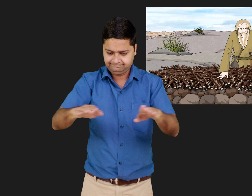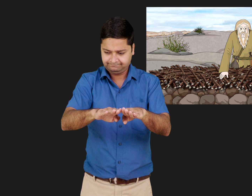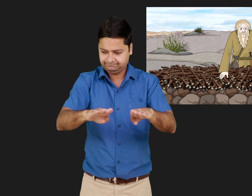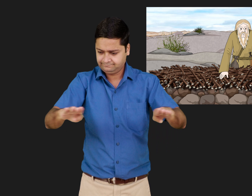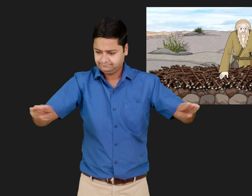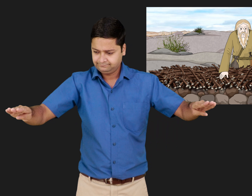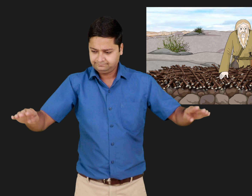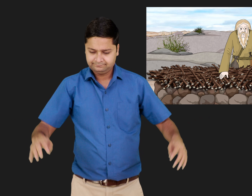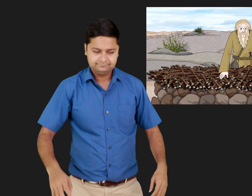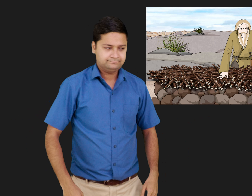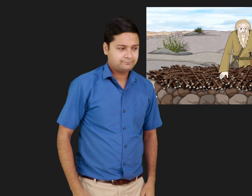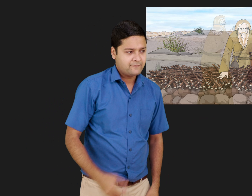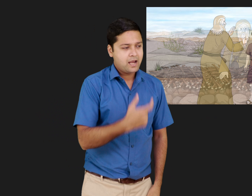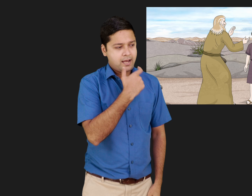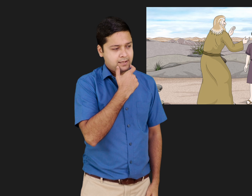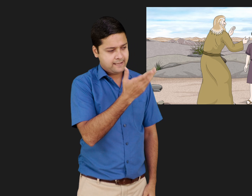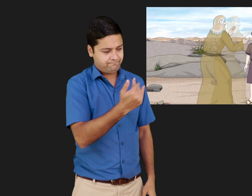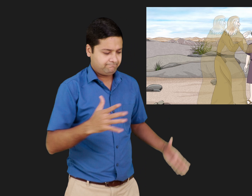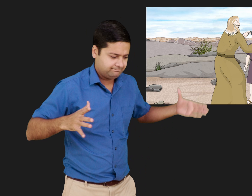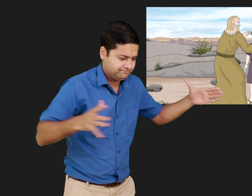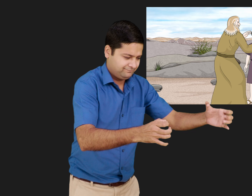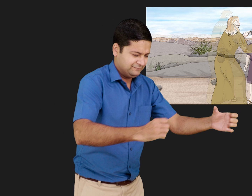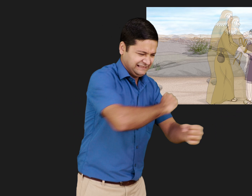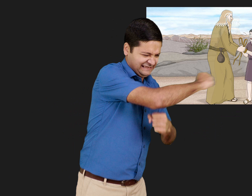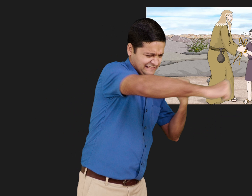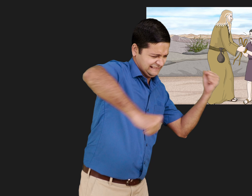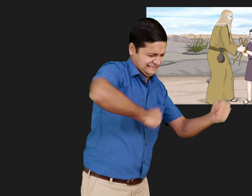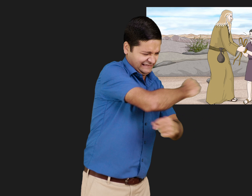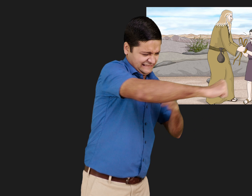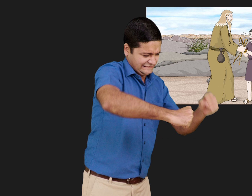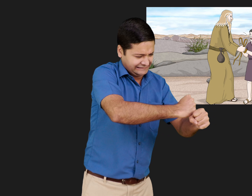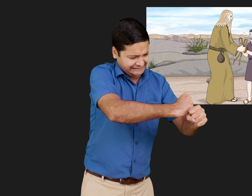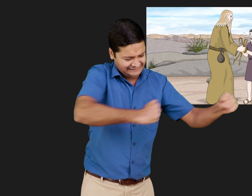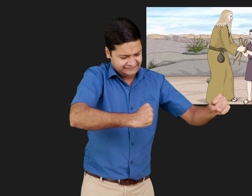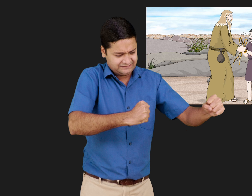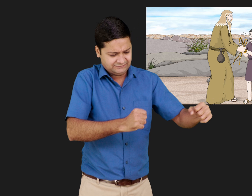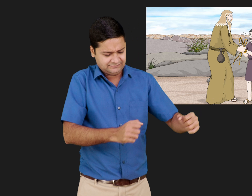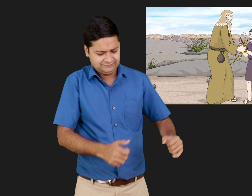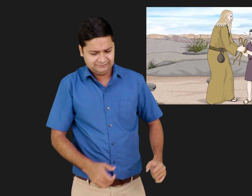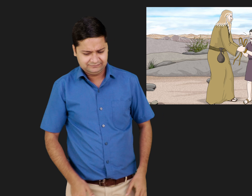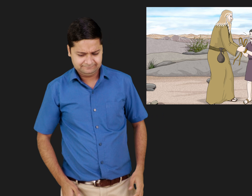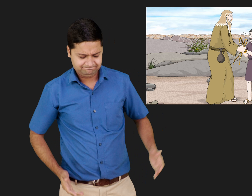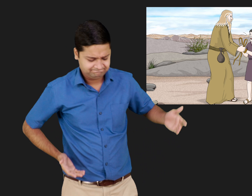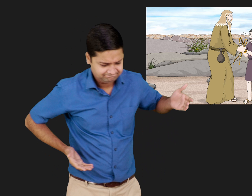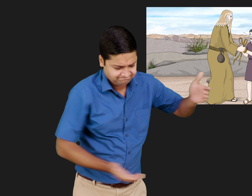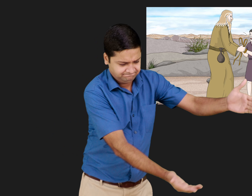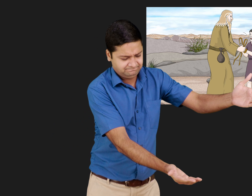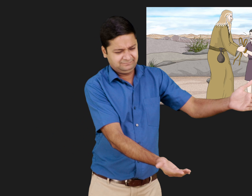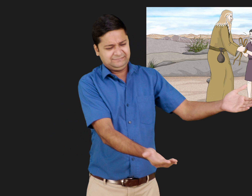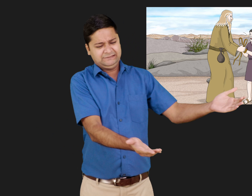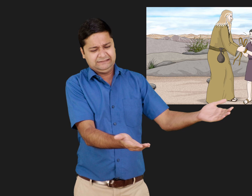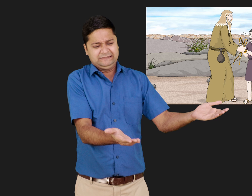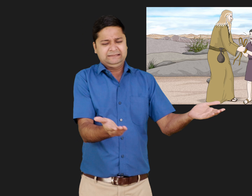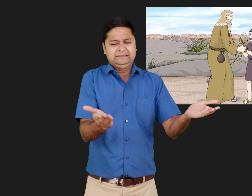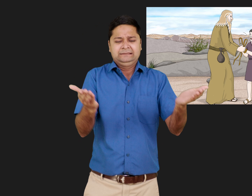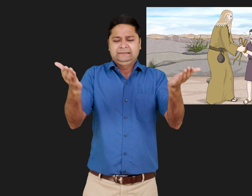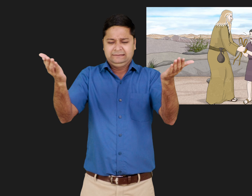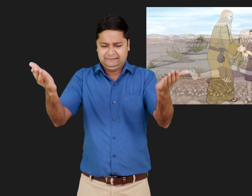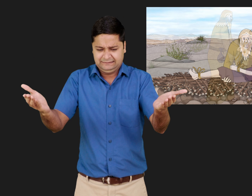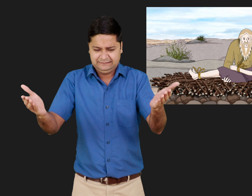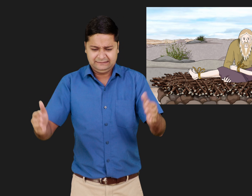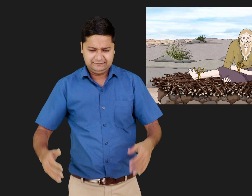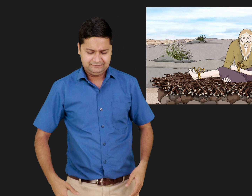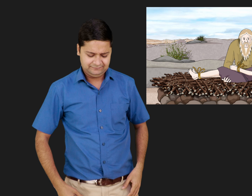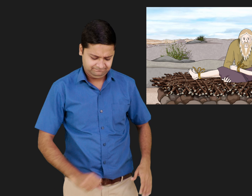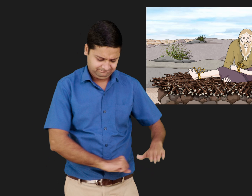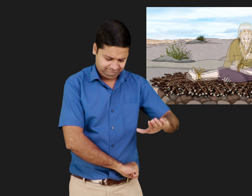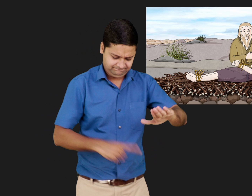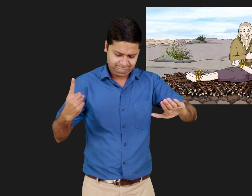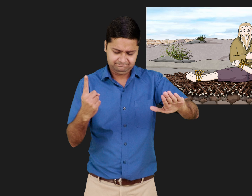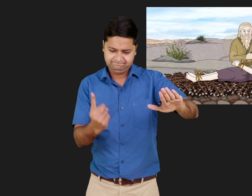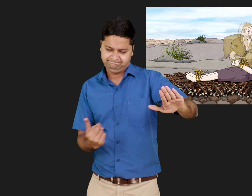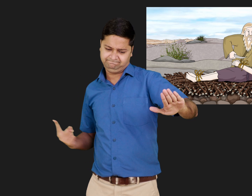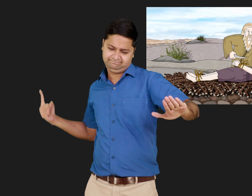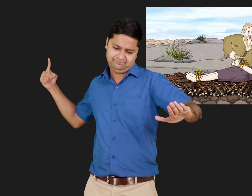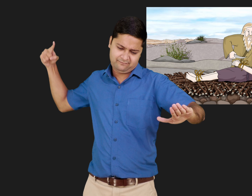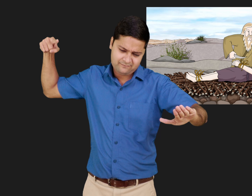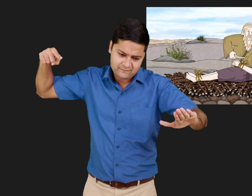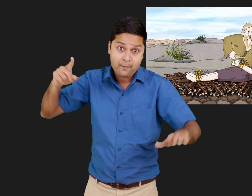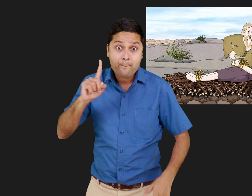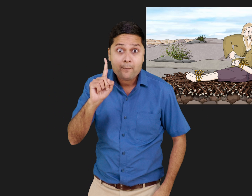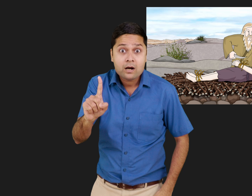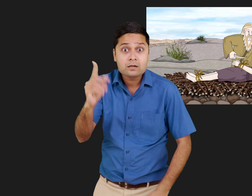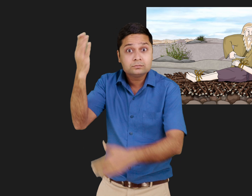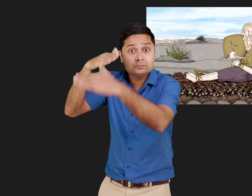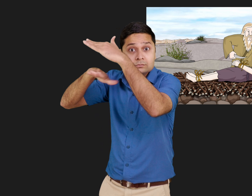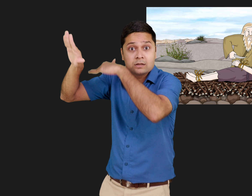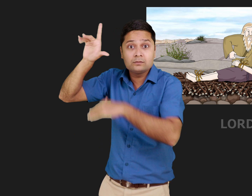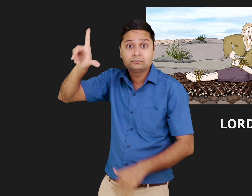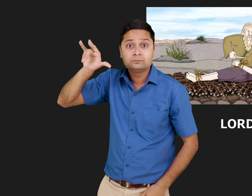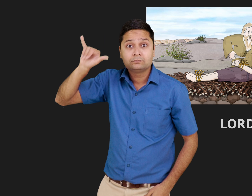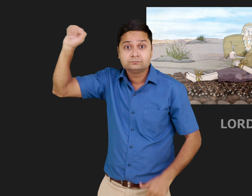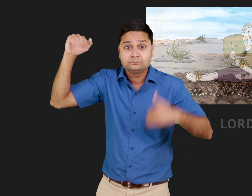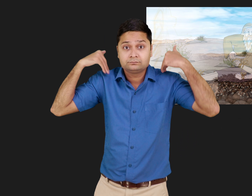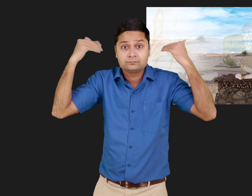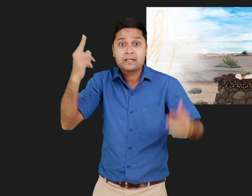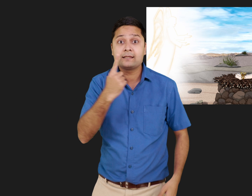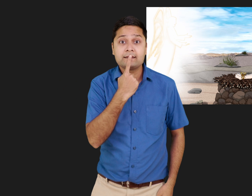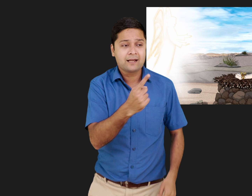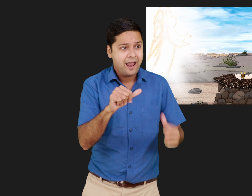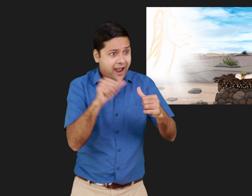He bound his son Isaac and placed him on the altar, atop the wood. Then Abraham reached out his hand and took the knife to slaughter his son.